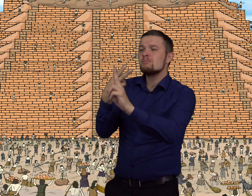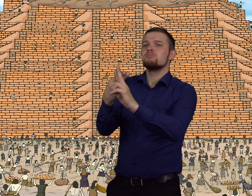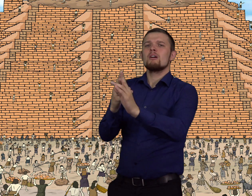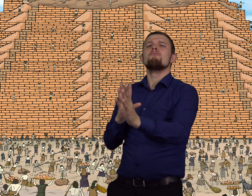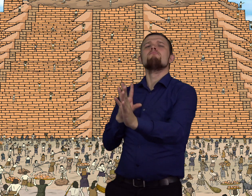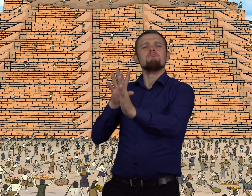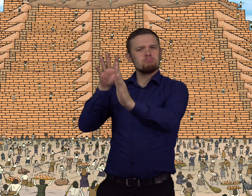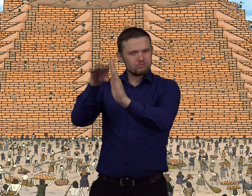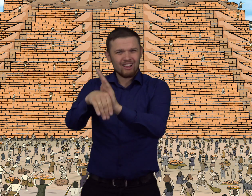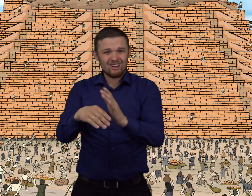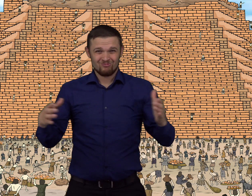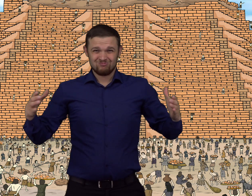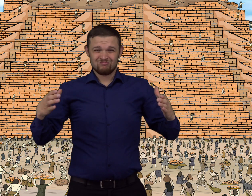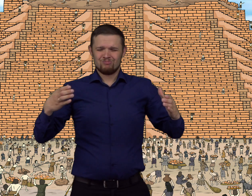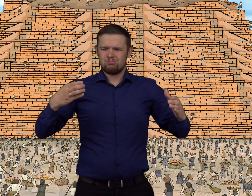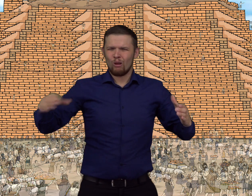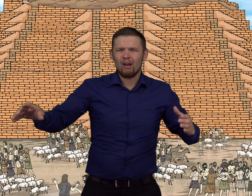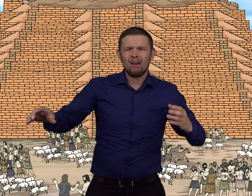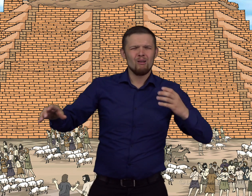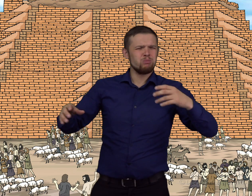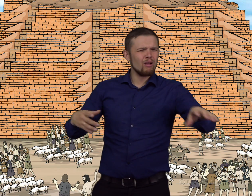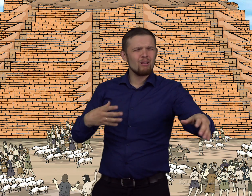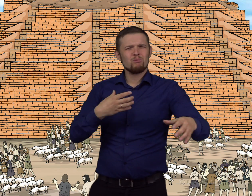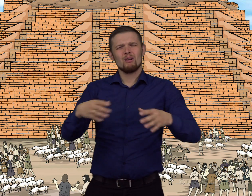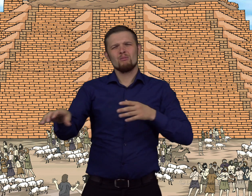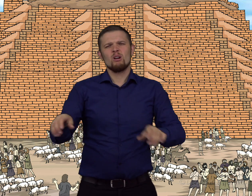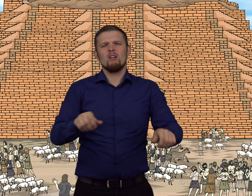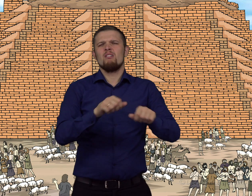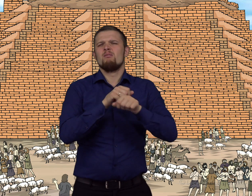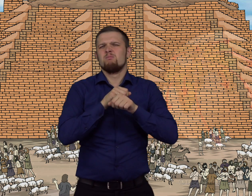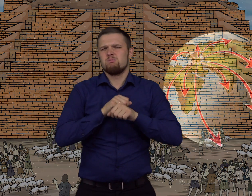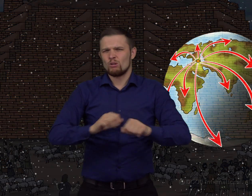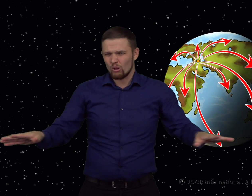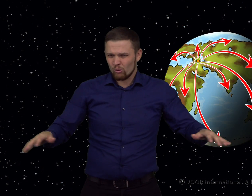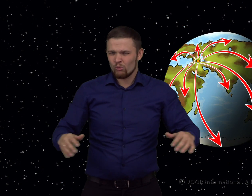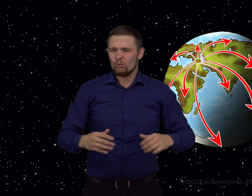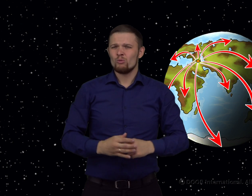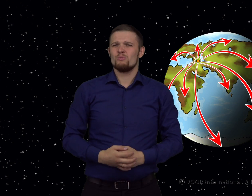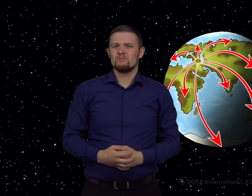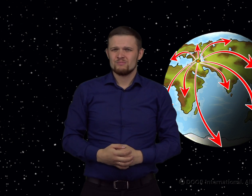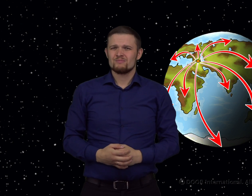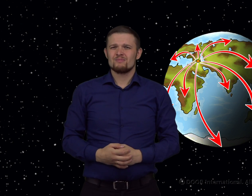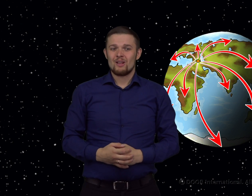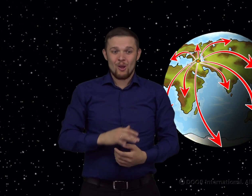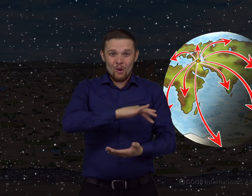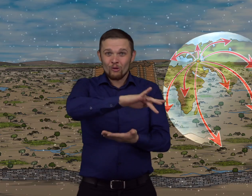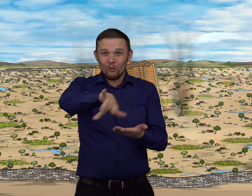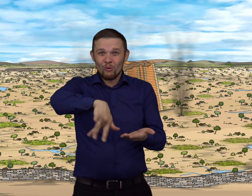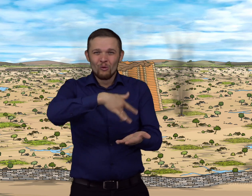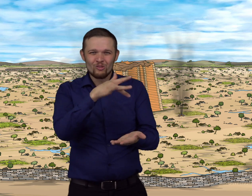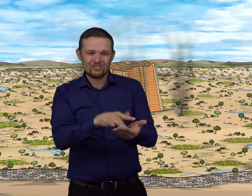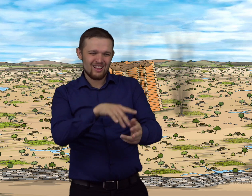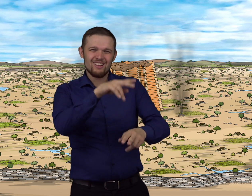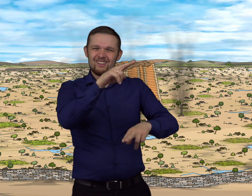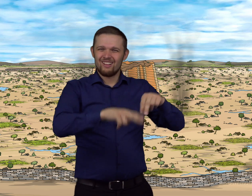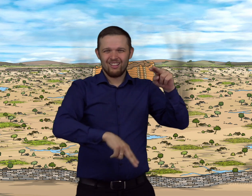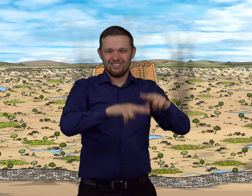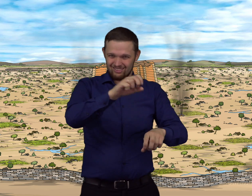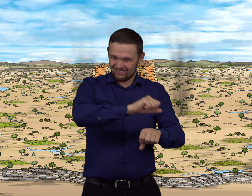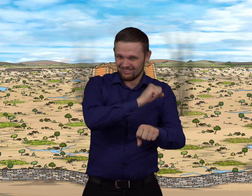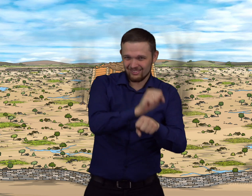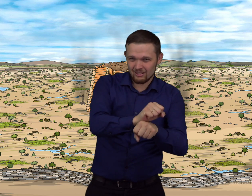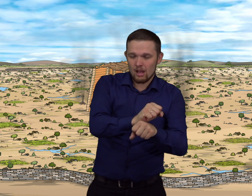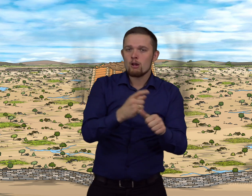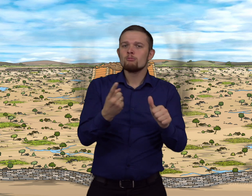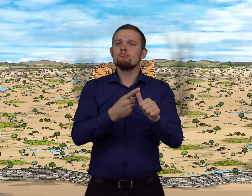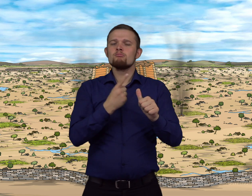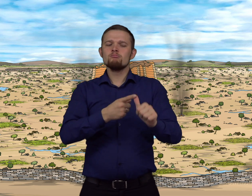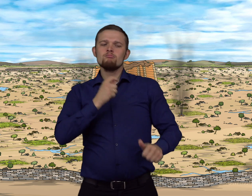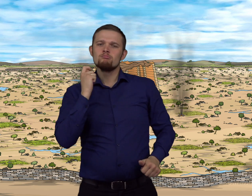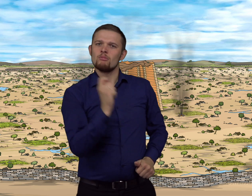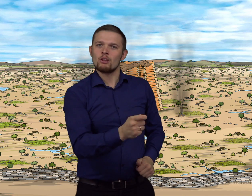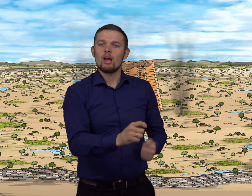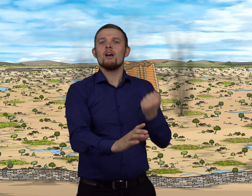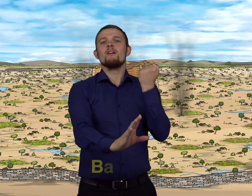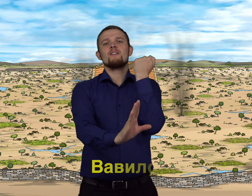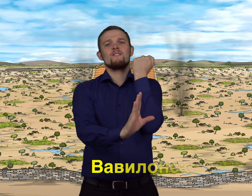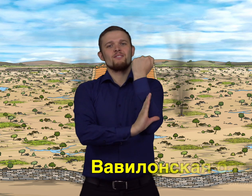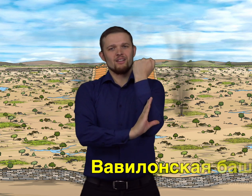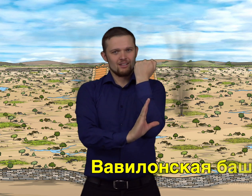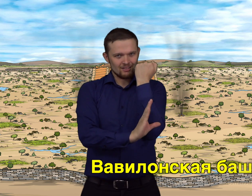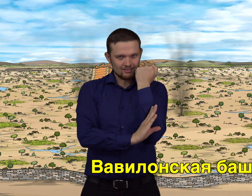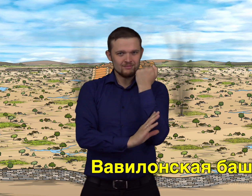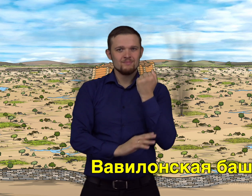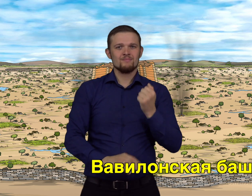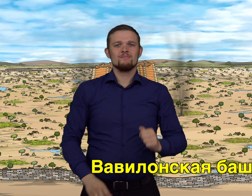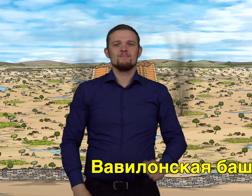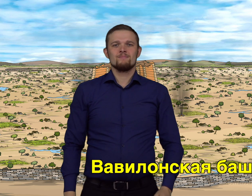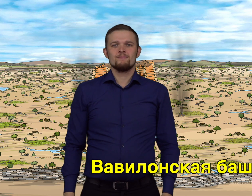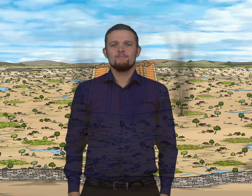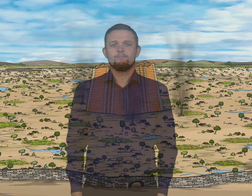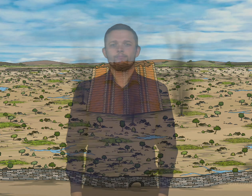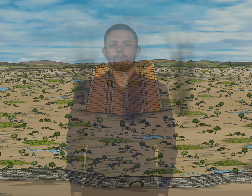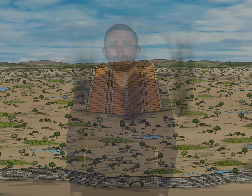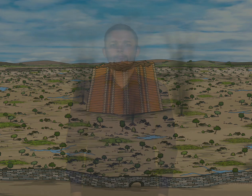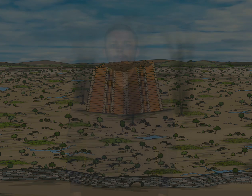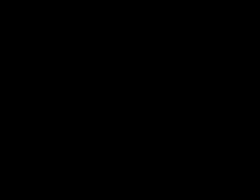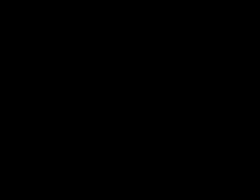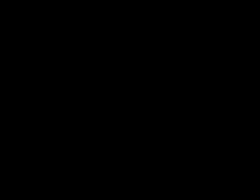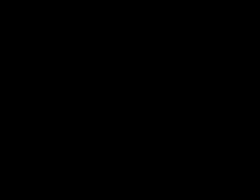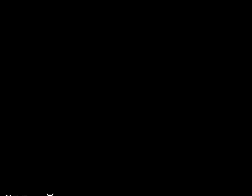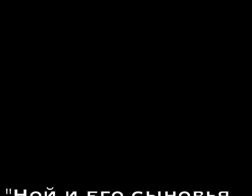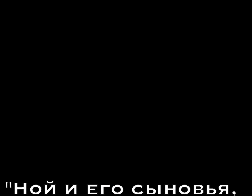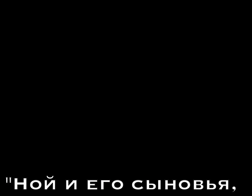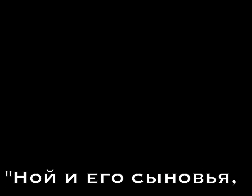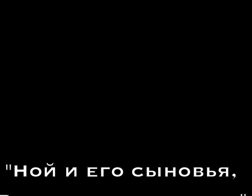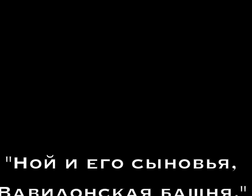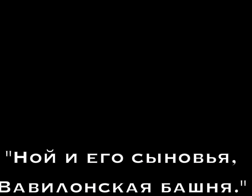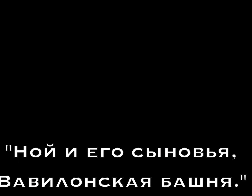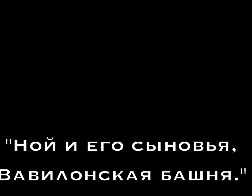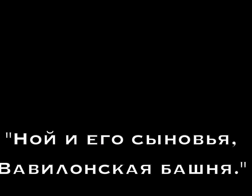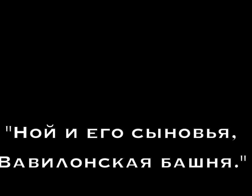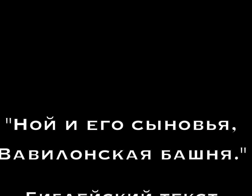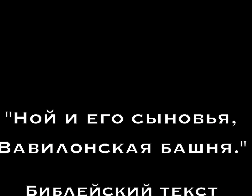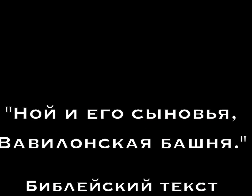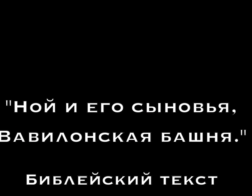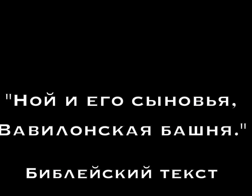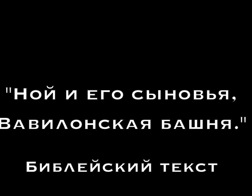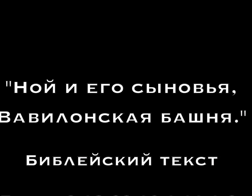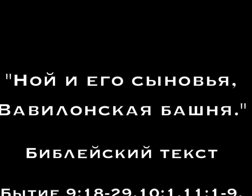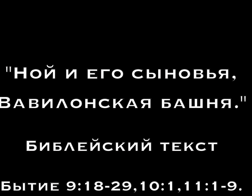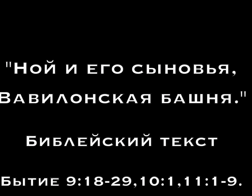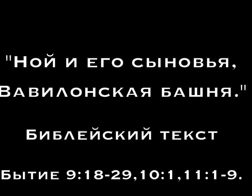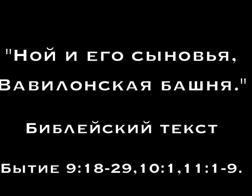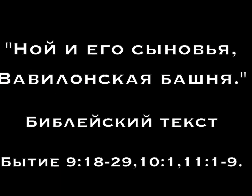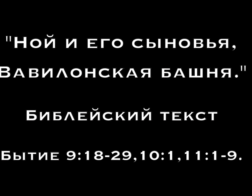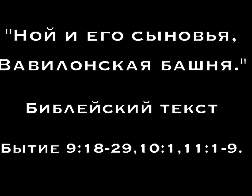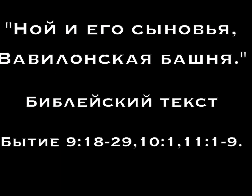So the LORD scattered them from there over the face of all the earth, and they stopped building the city. That is why it is called Babel, for there the LORD confused the language of the whole world, and from that place the LORD scattered them over the face of all the earth.